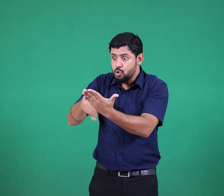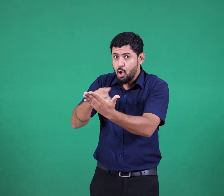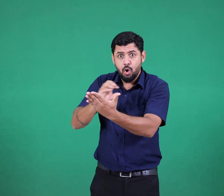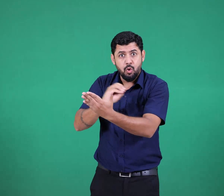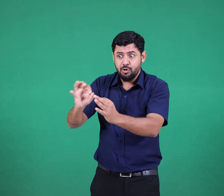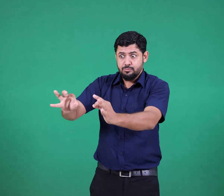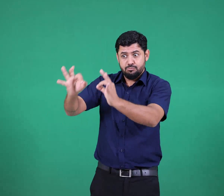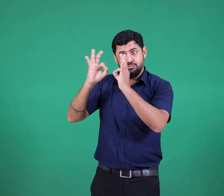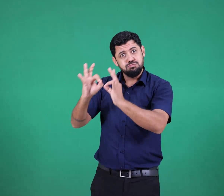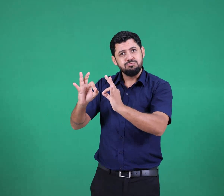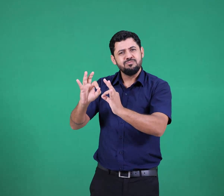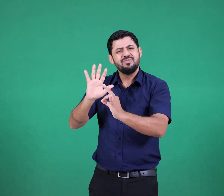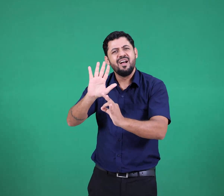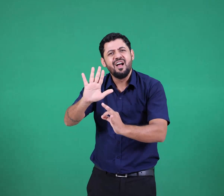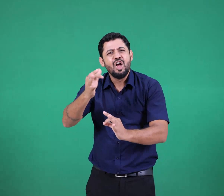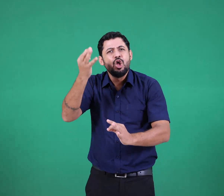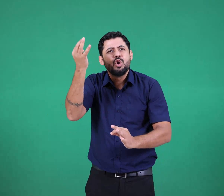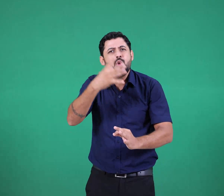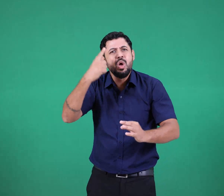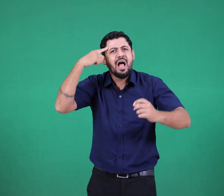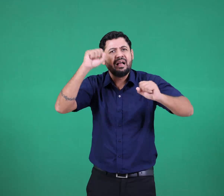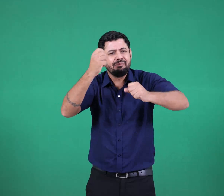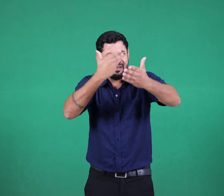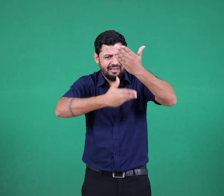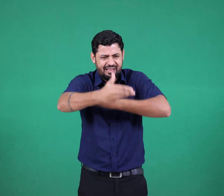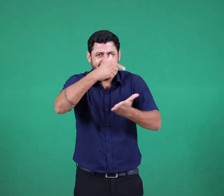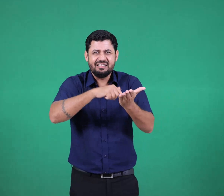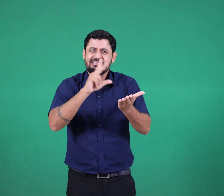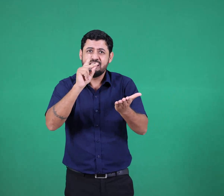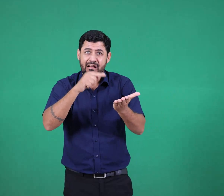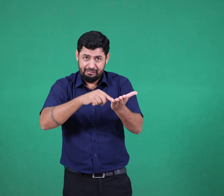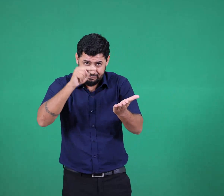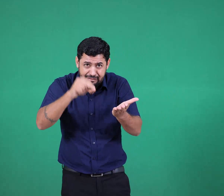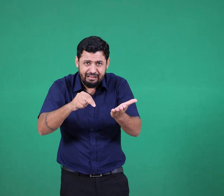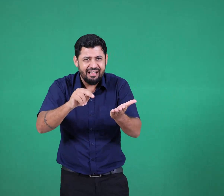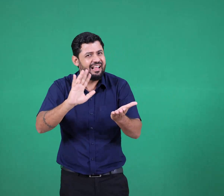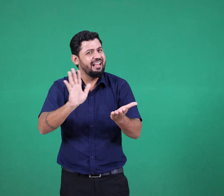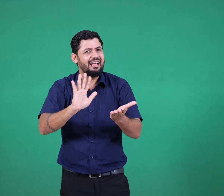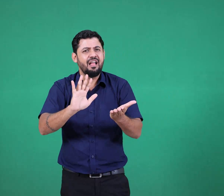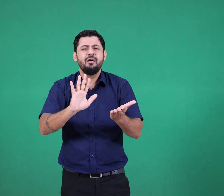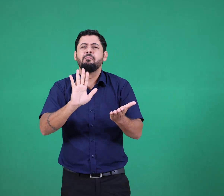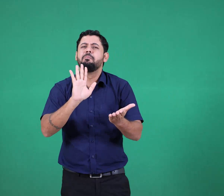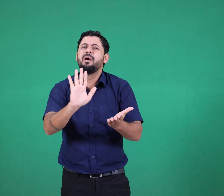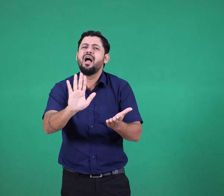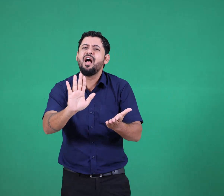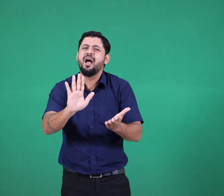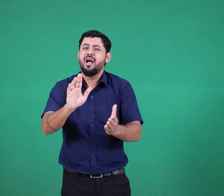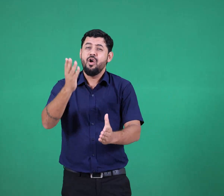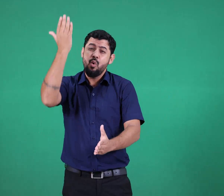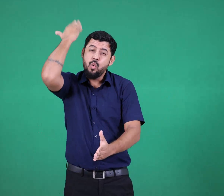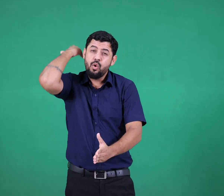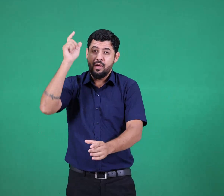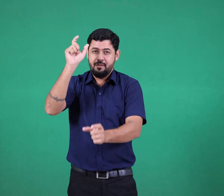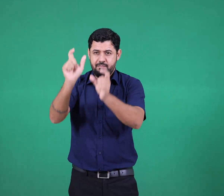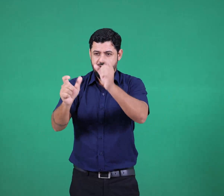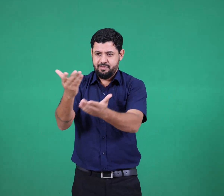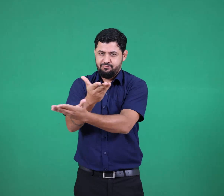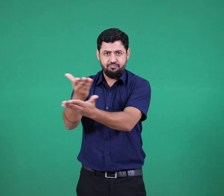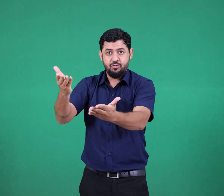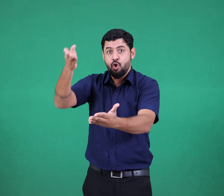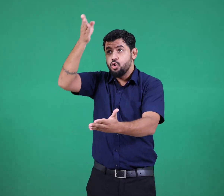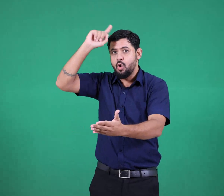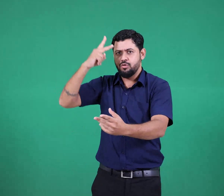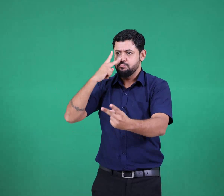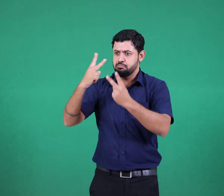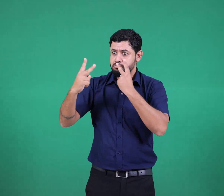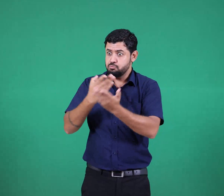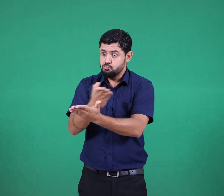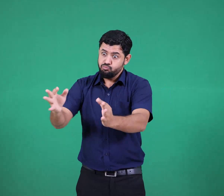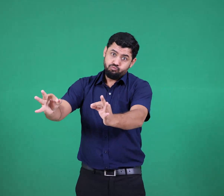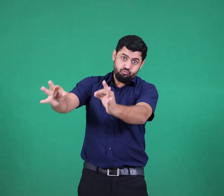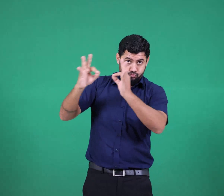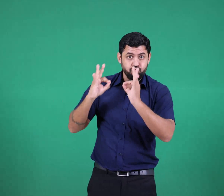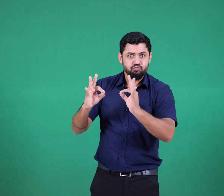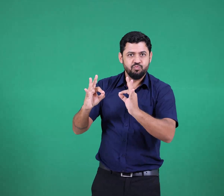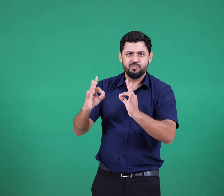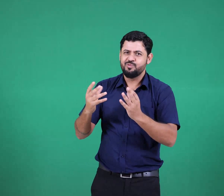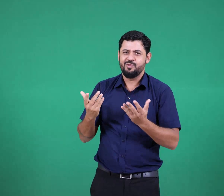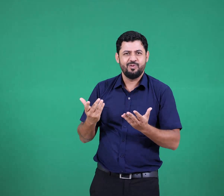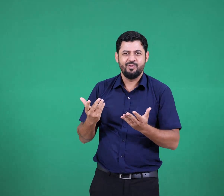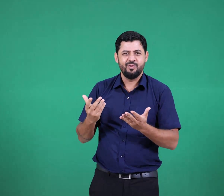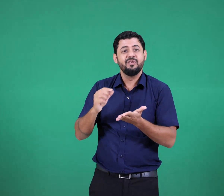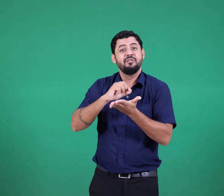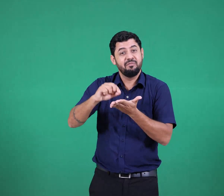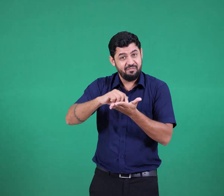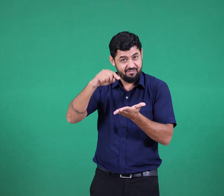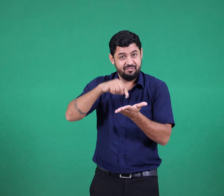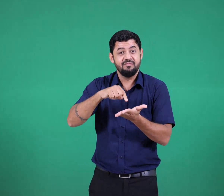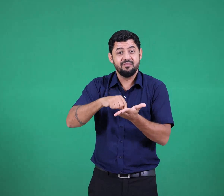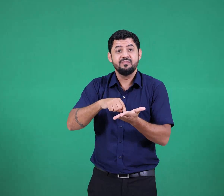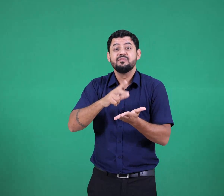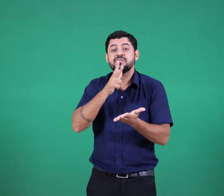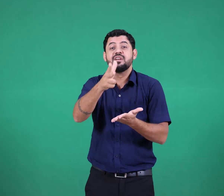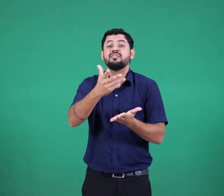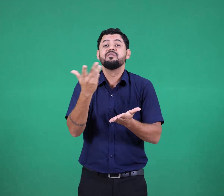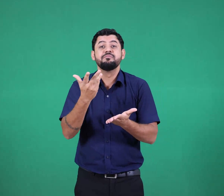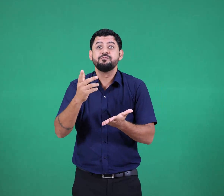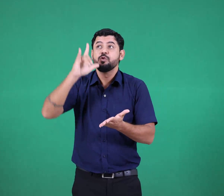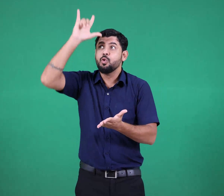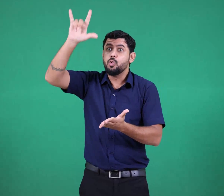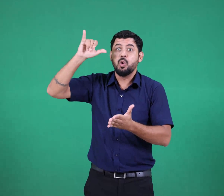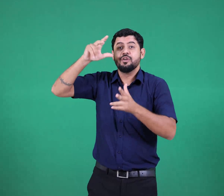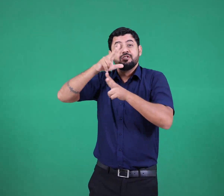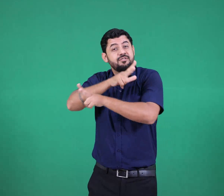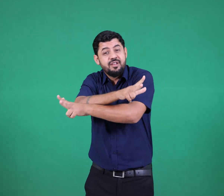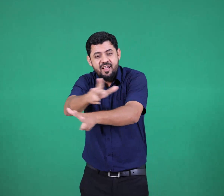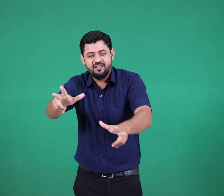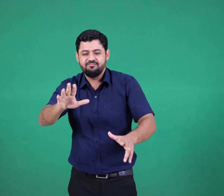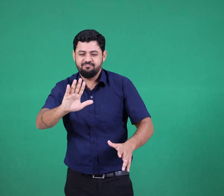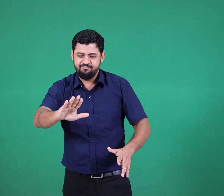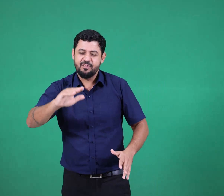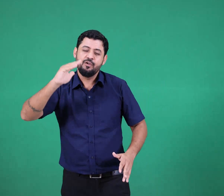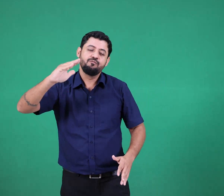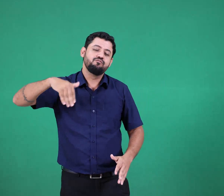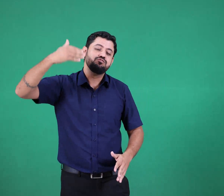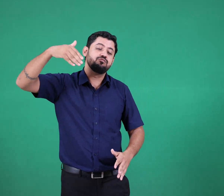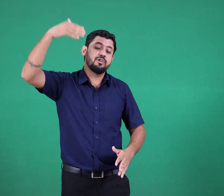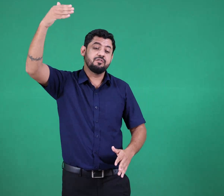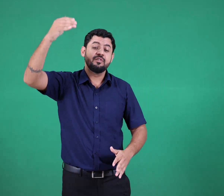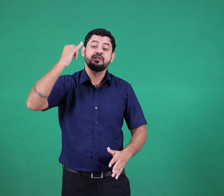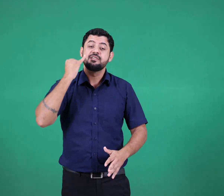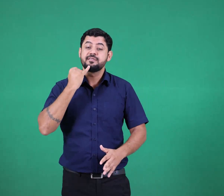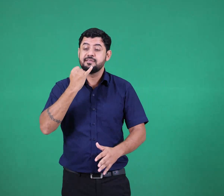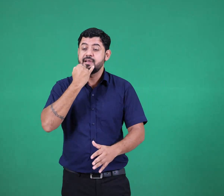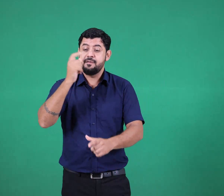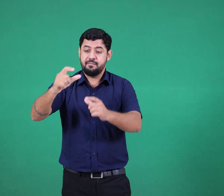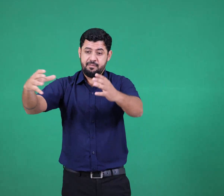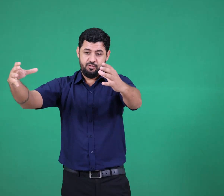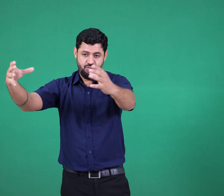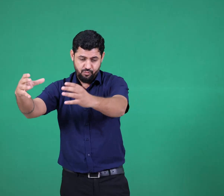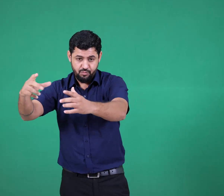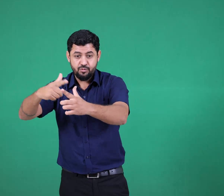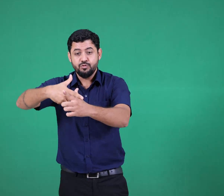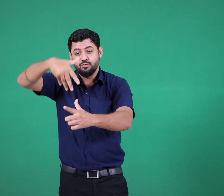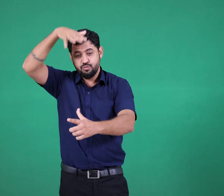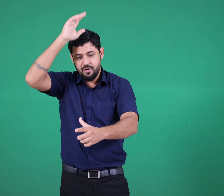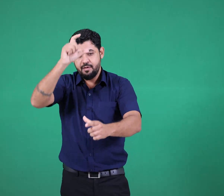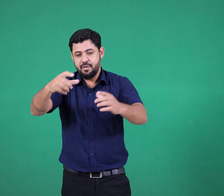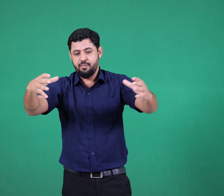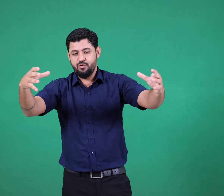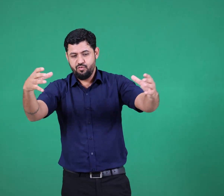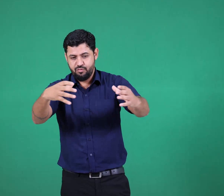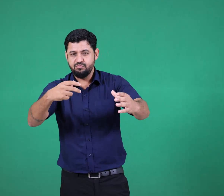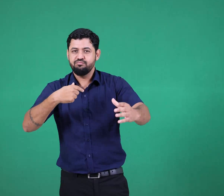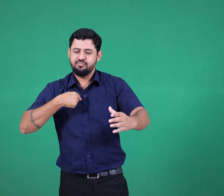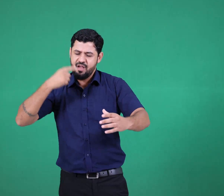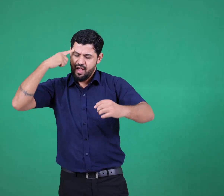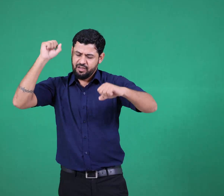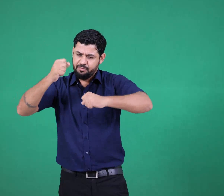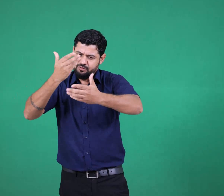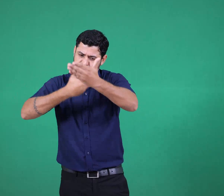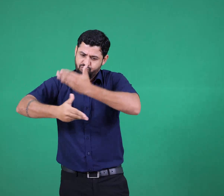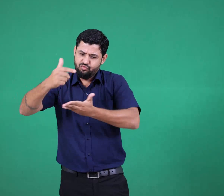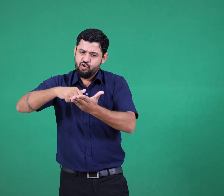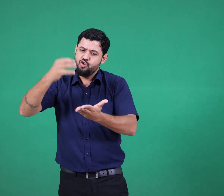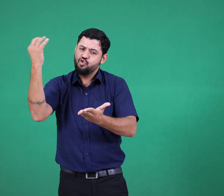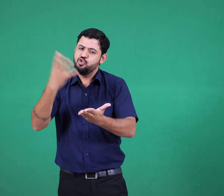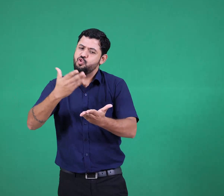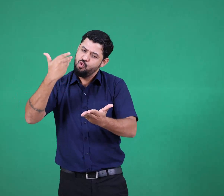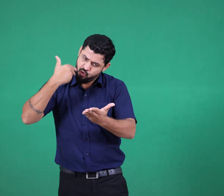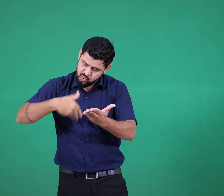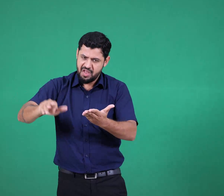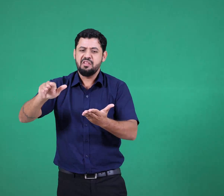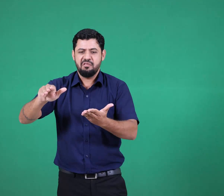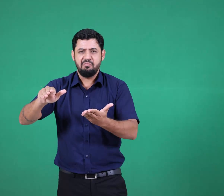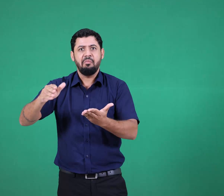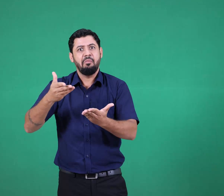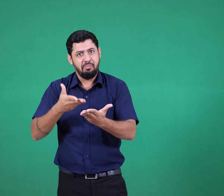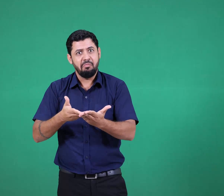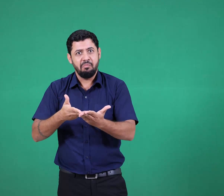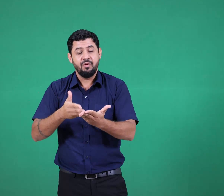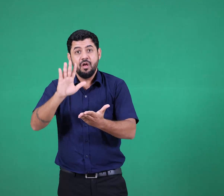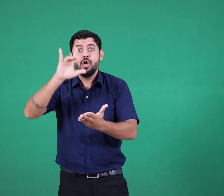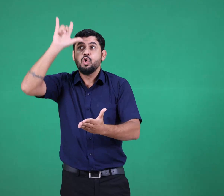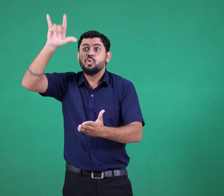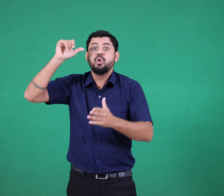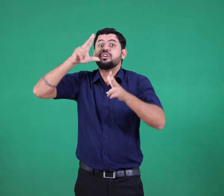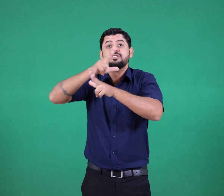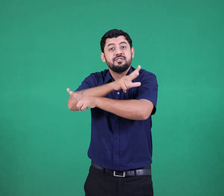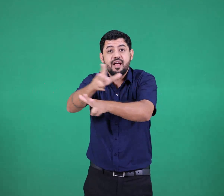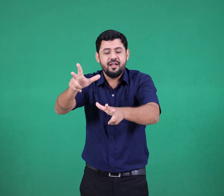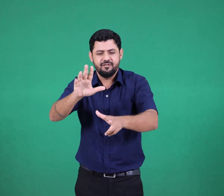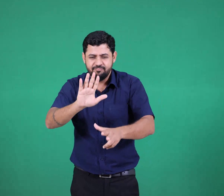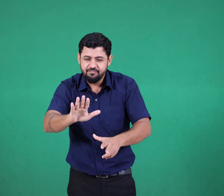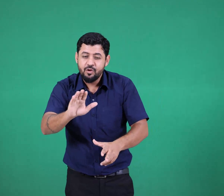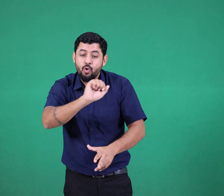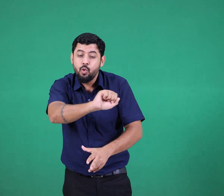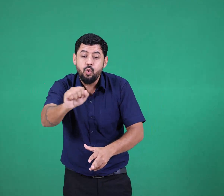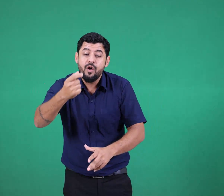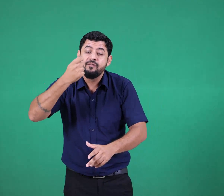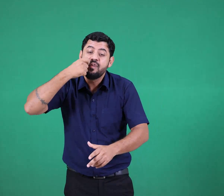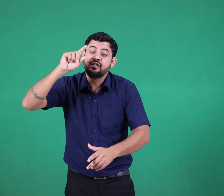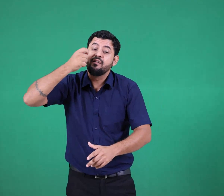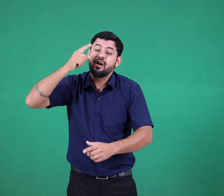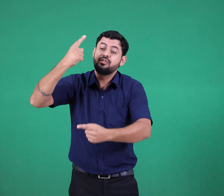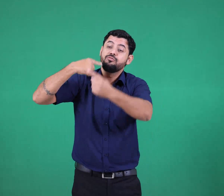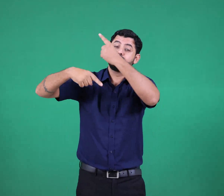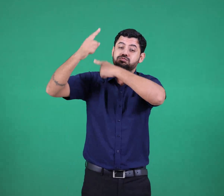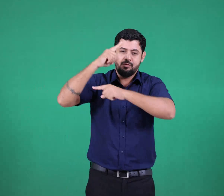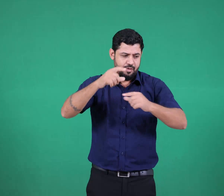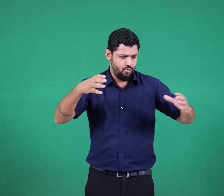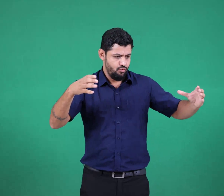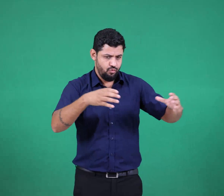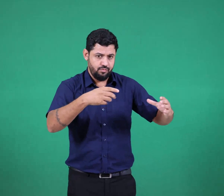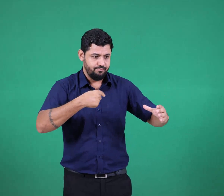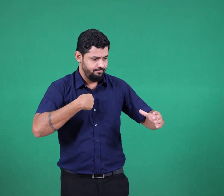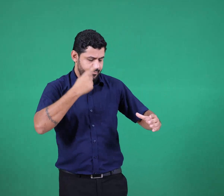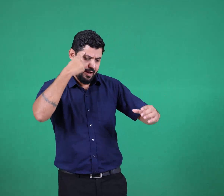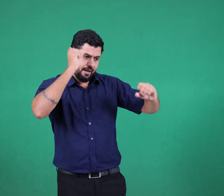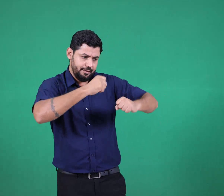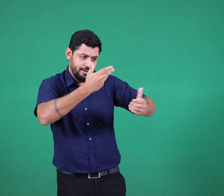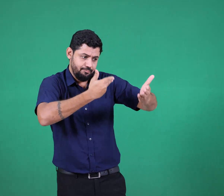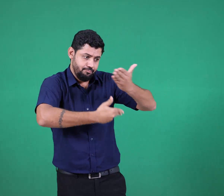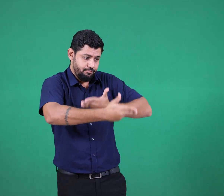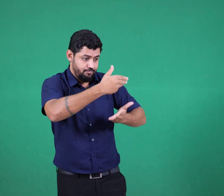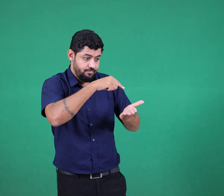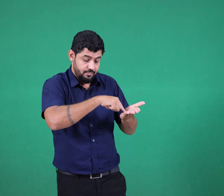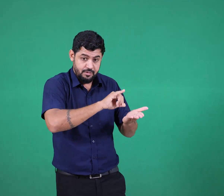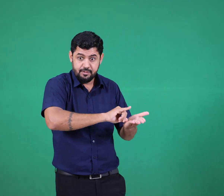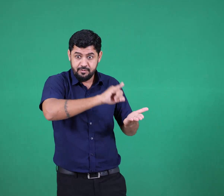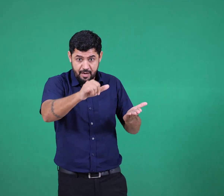But God found fault with the people and said: "Behold, the days are coming, declares the Lord, when I will make a new covenant with the house of Israel and with the house of Judah.